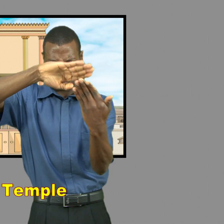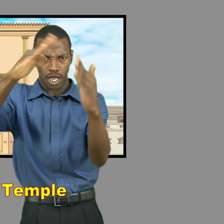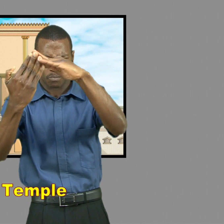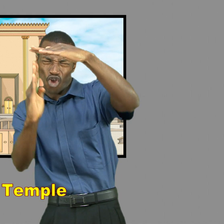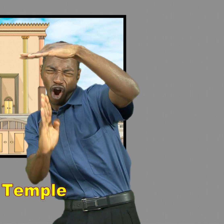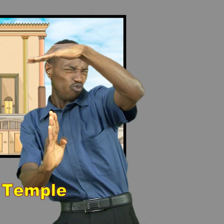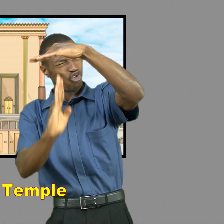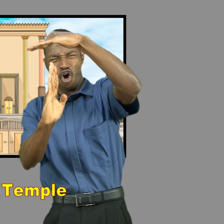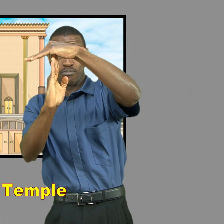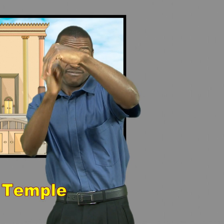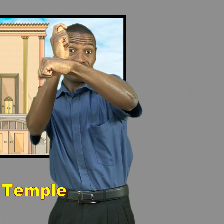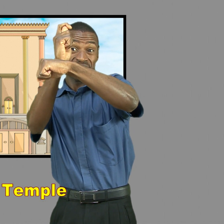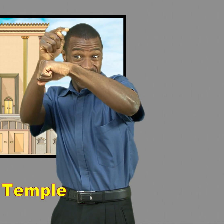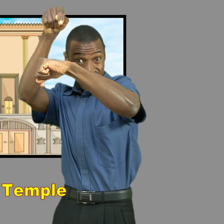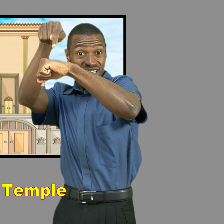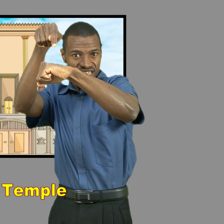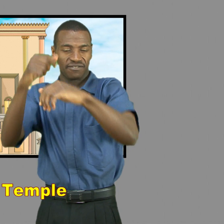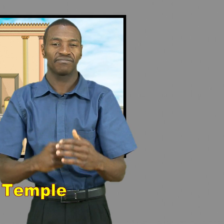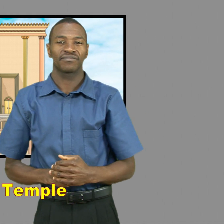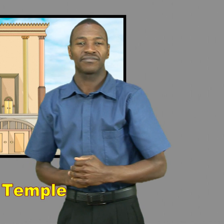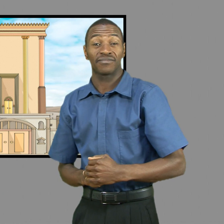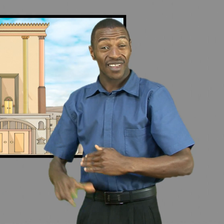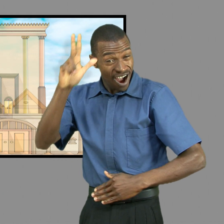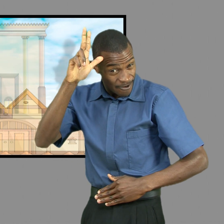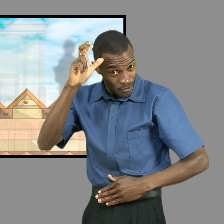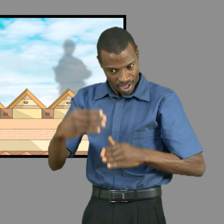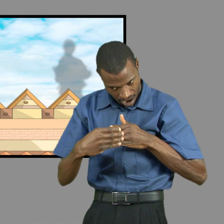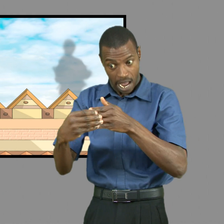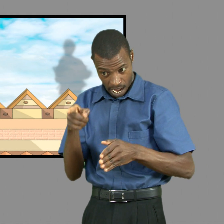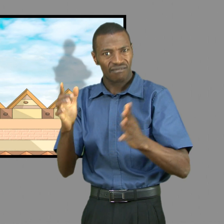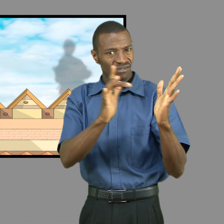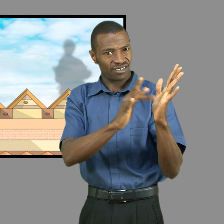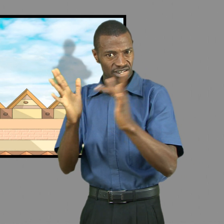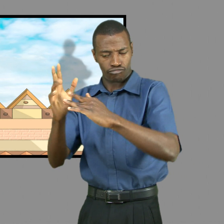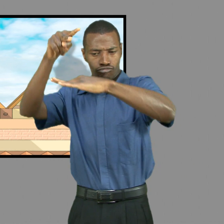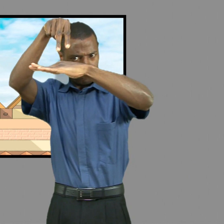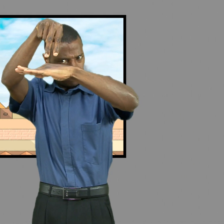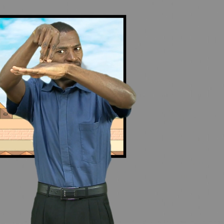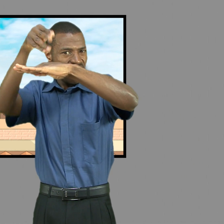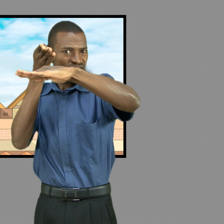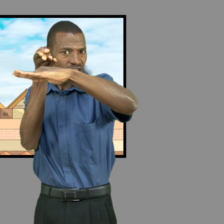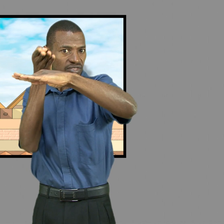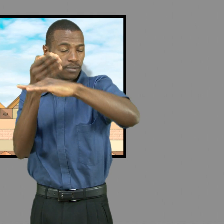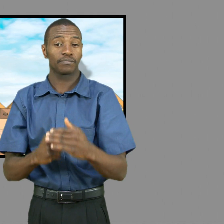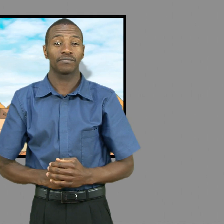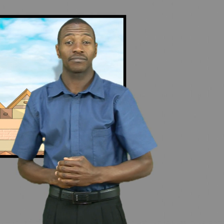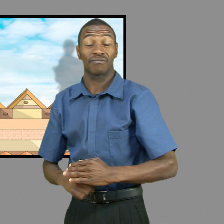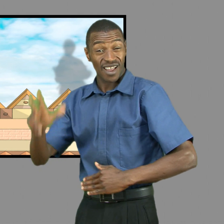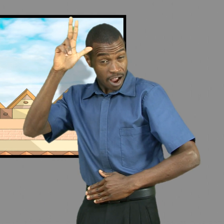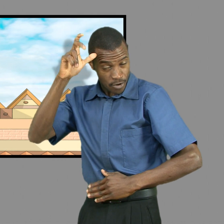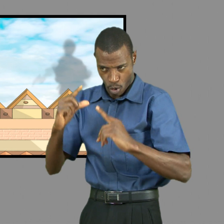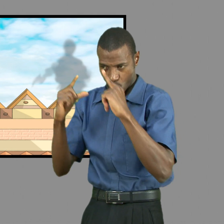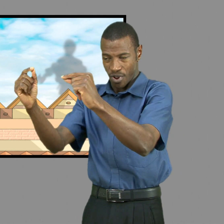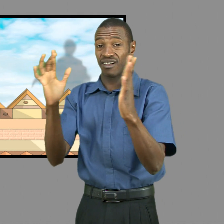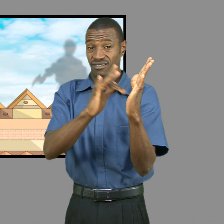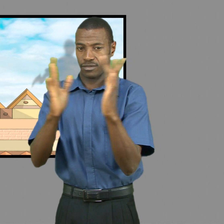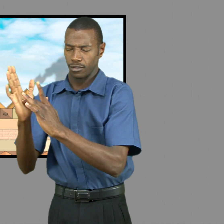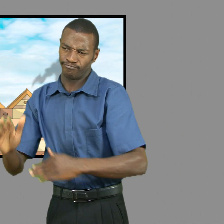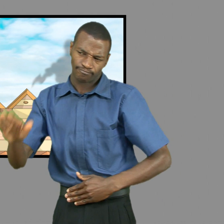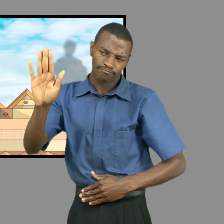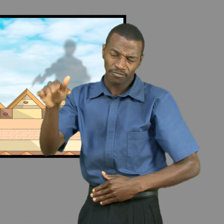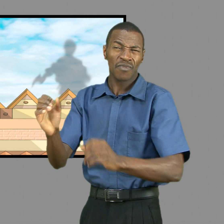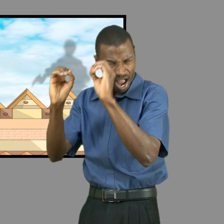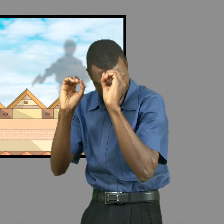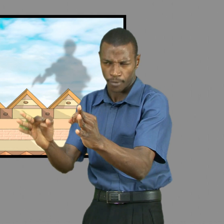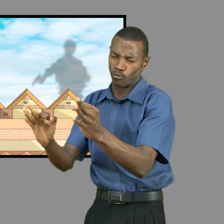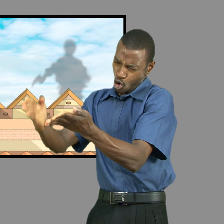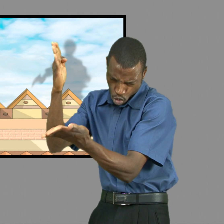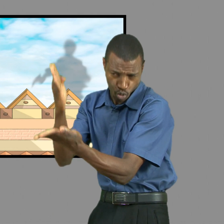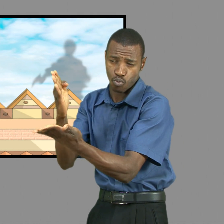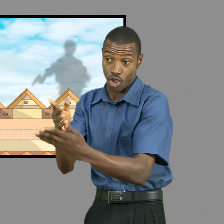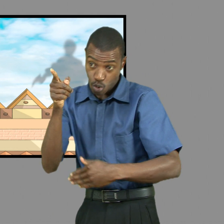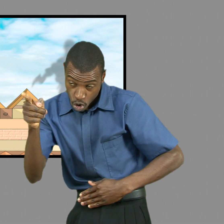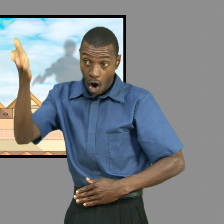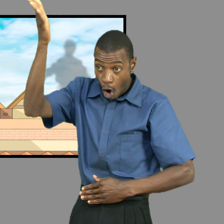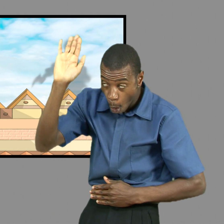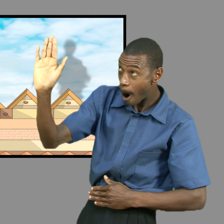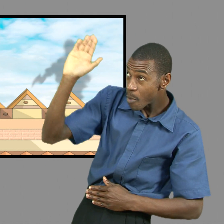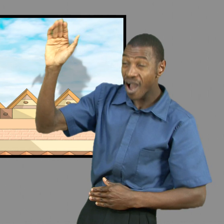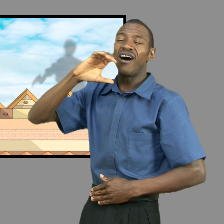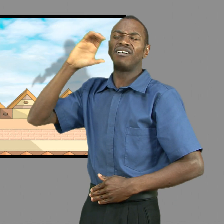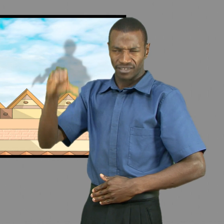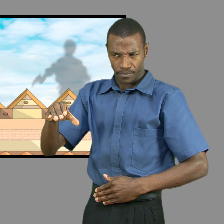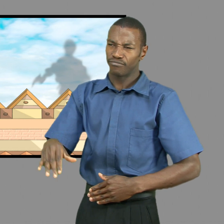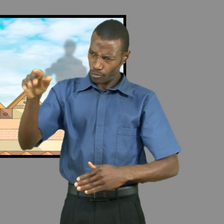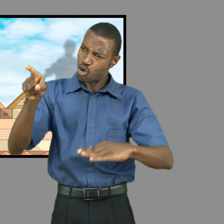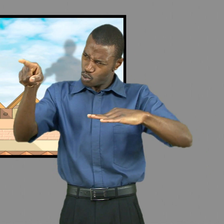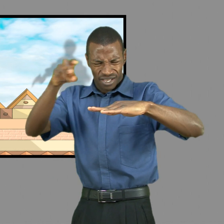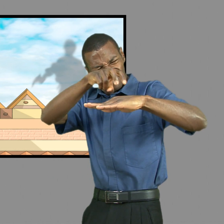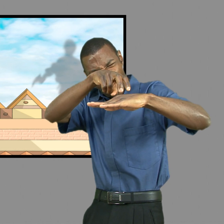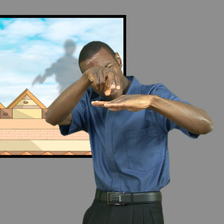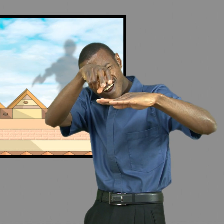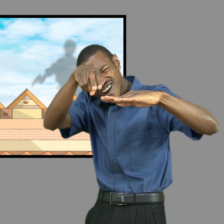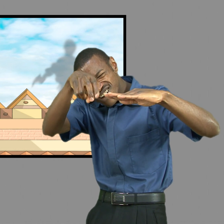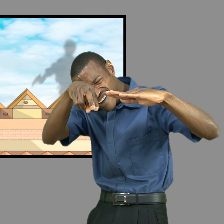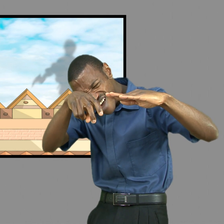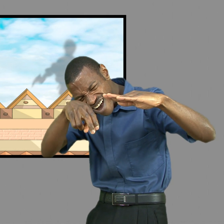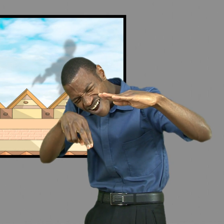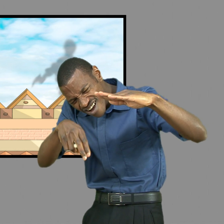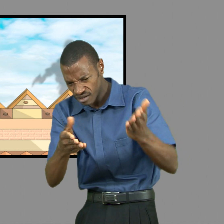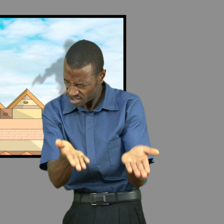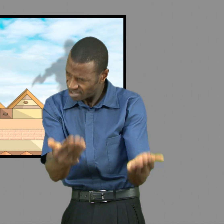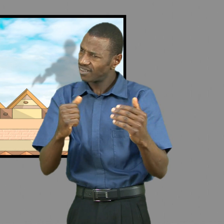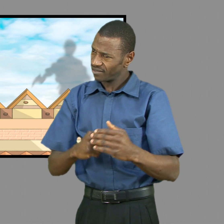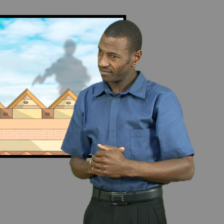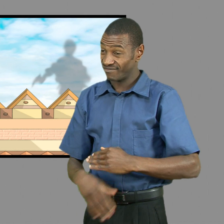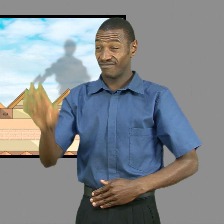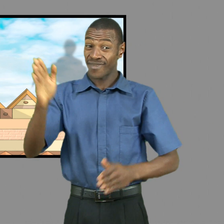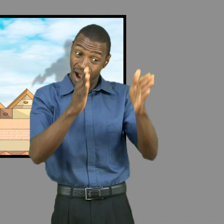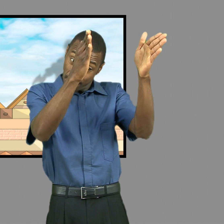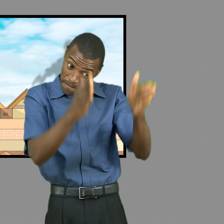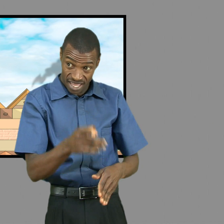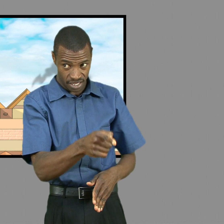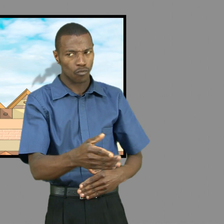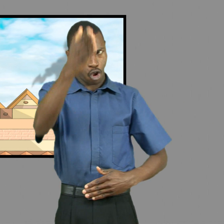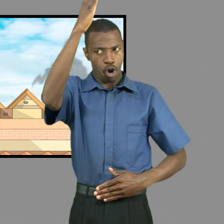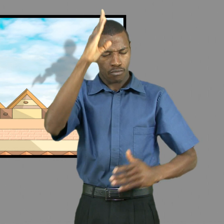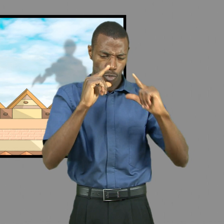“If You are the Son of God,” he said, “throw Yourself down.